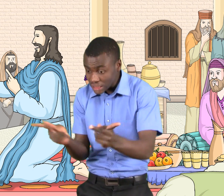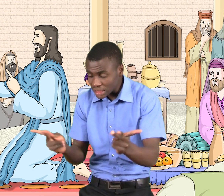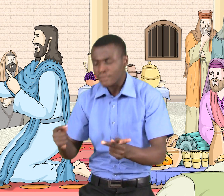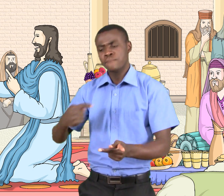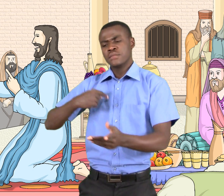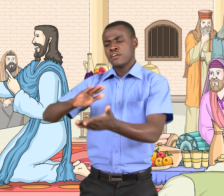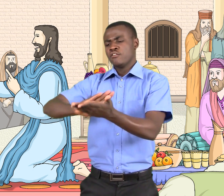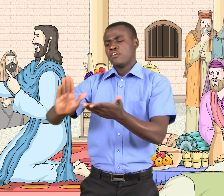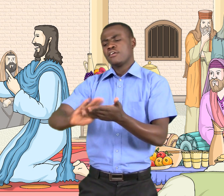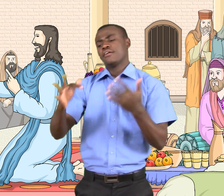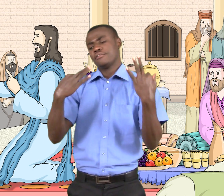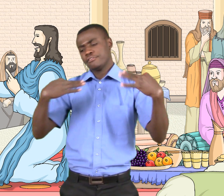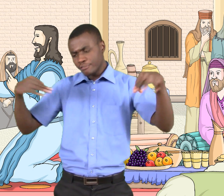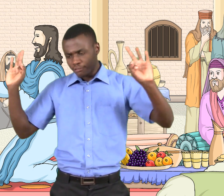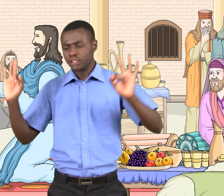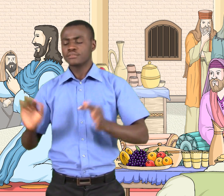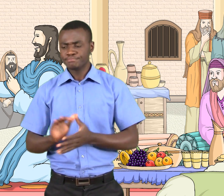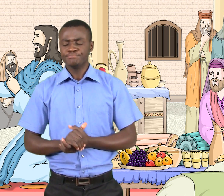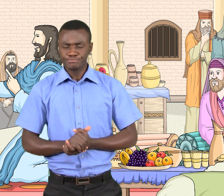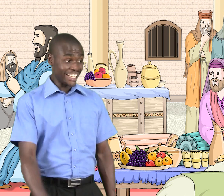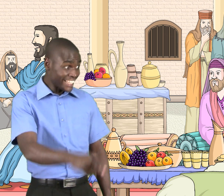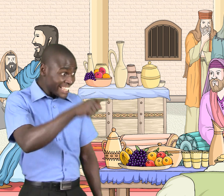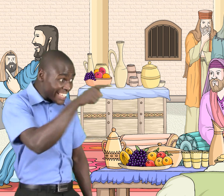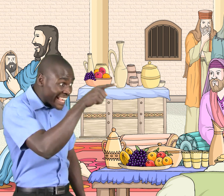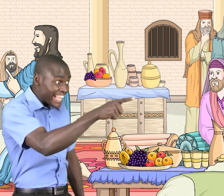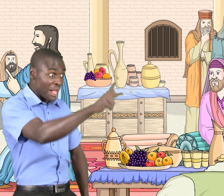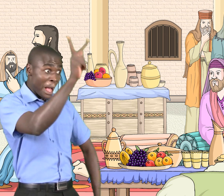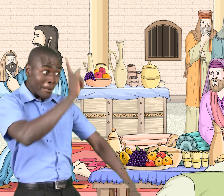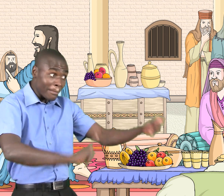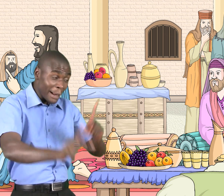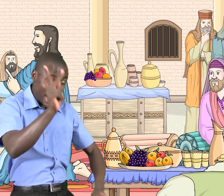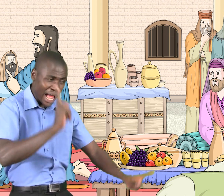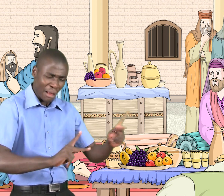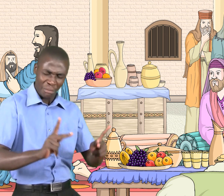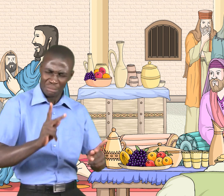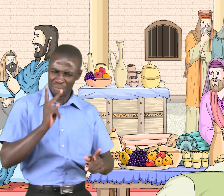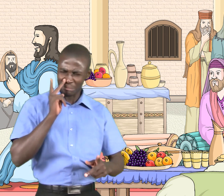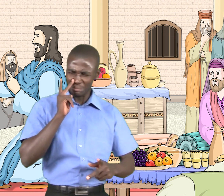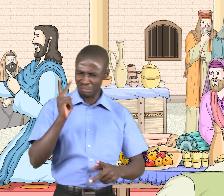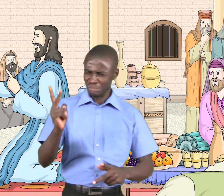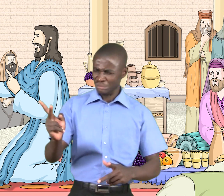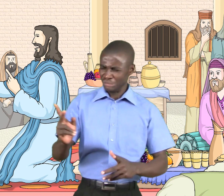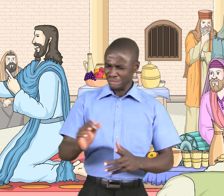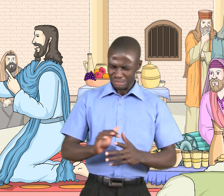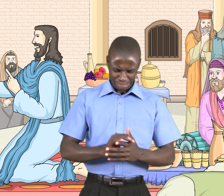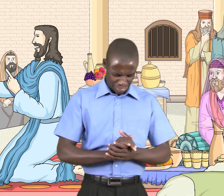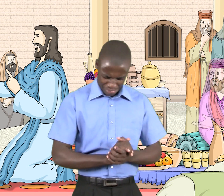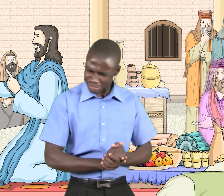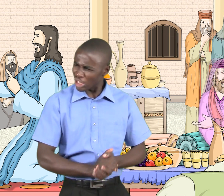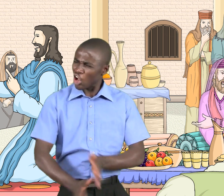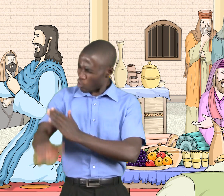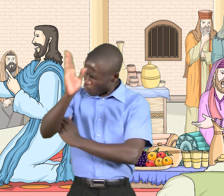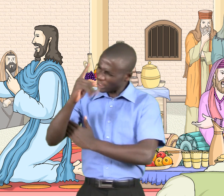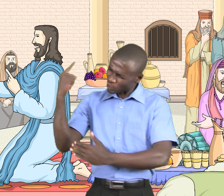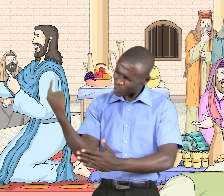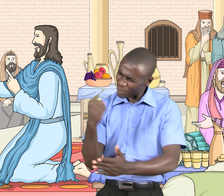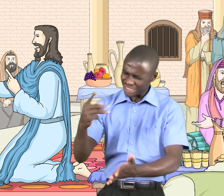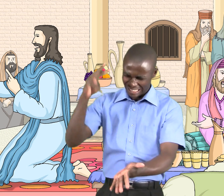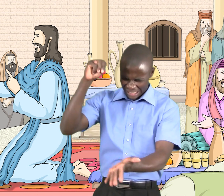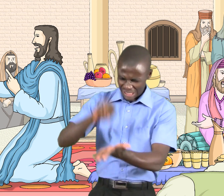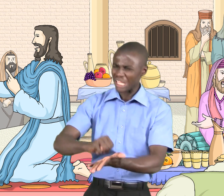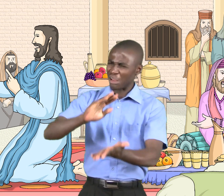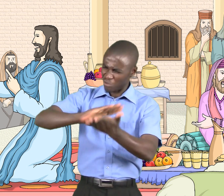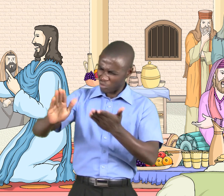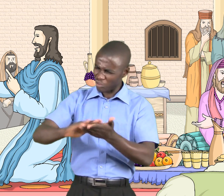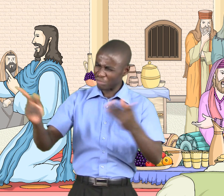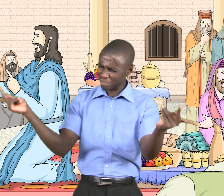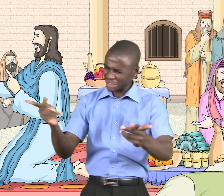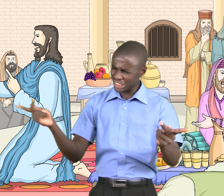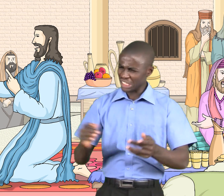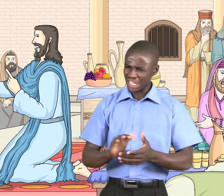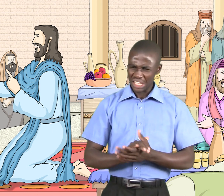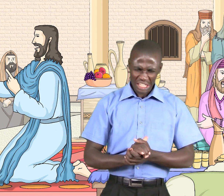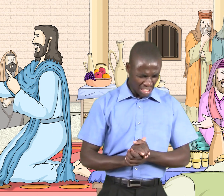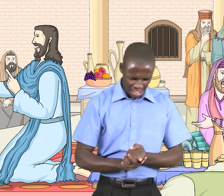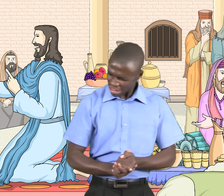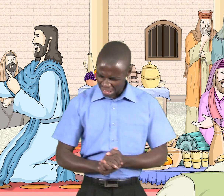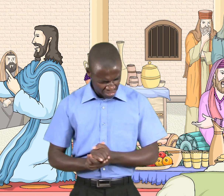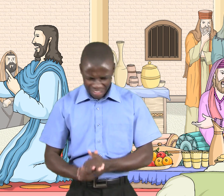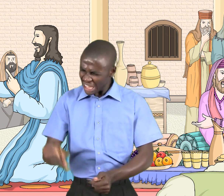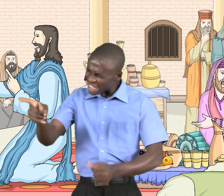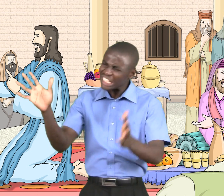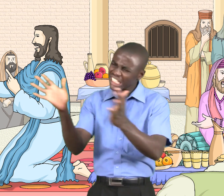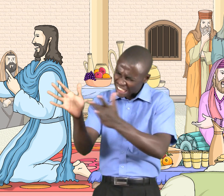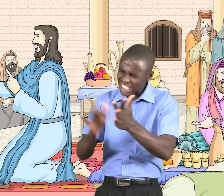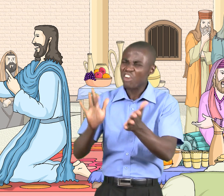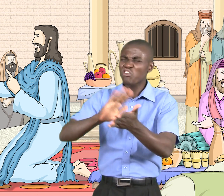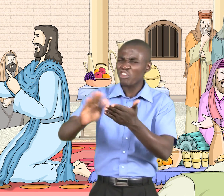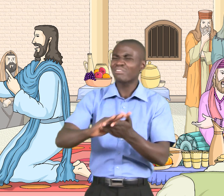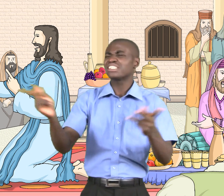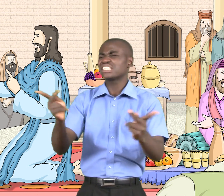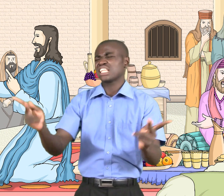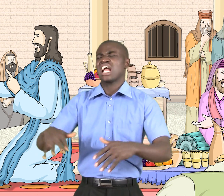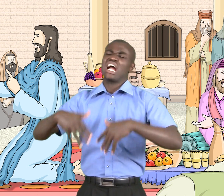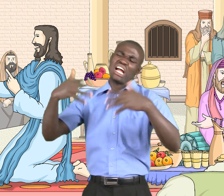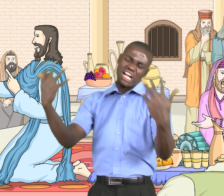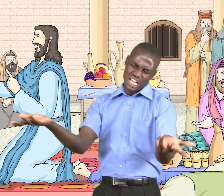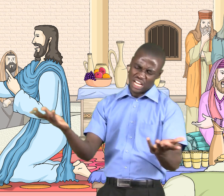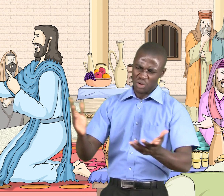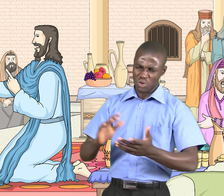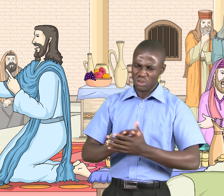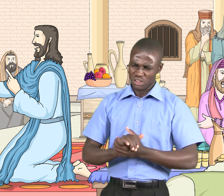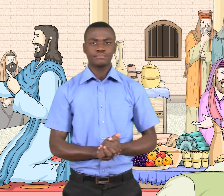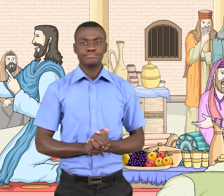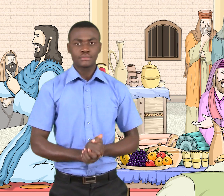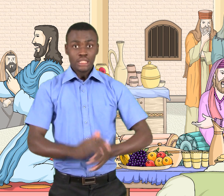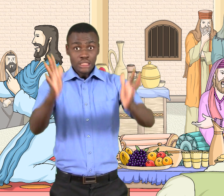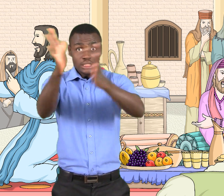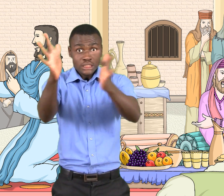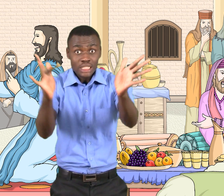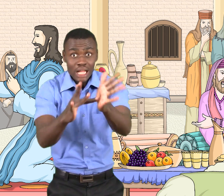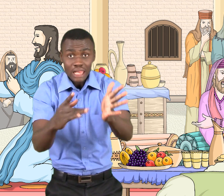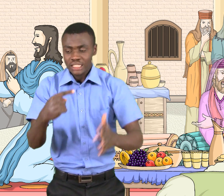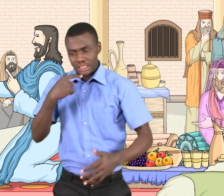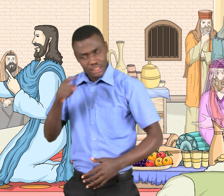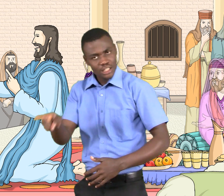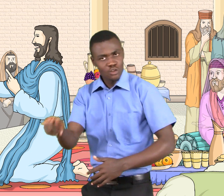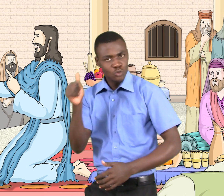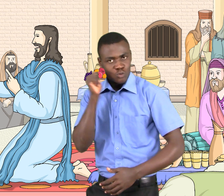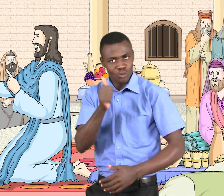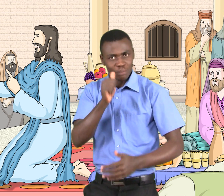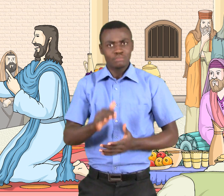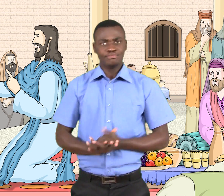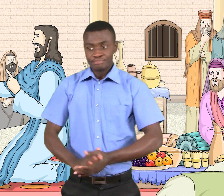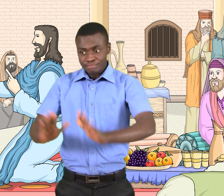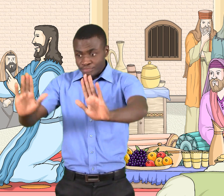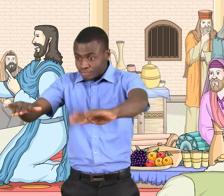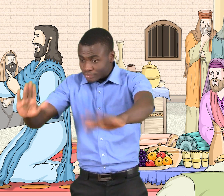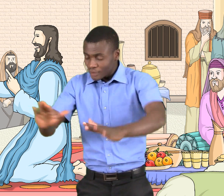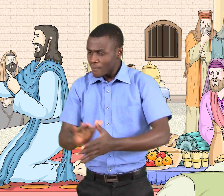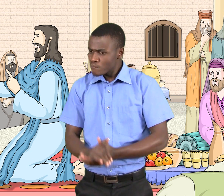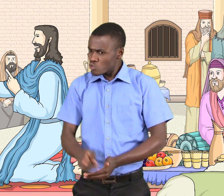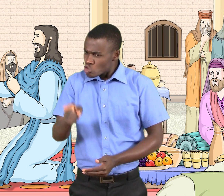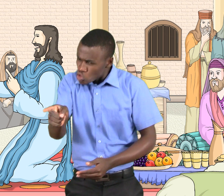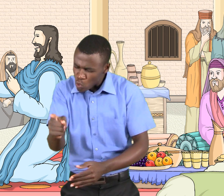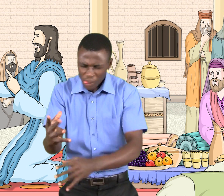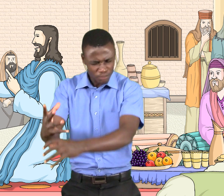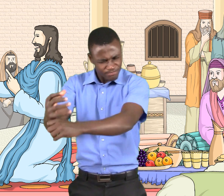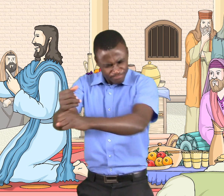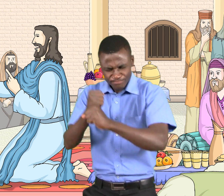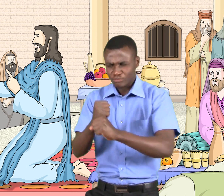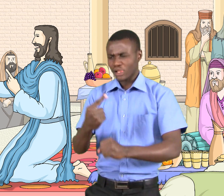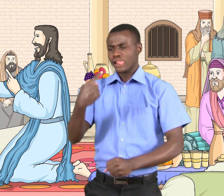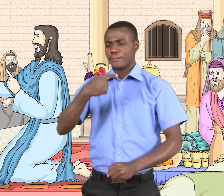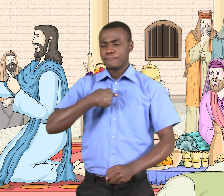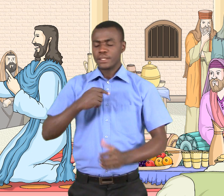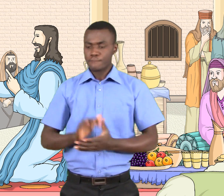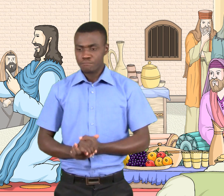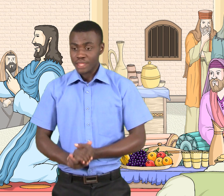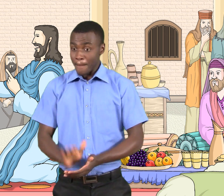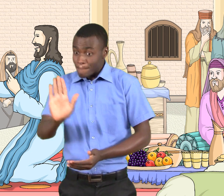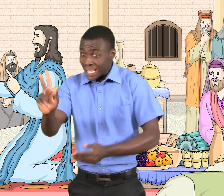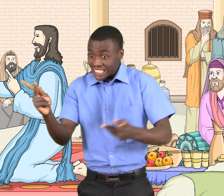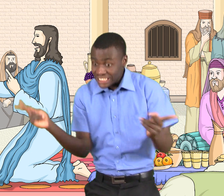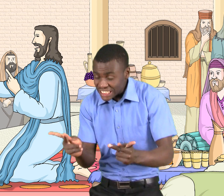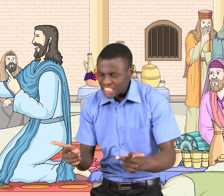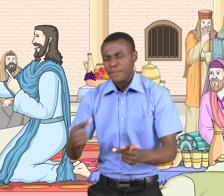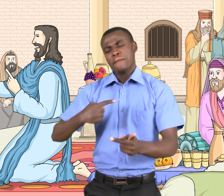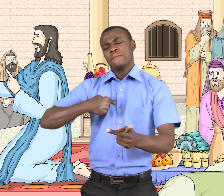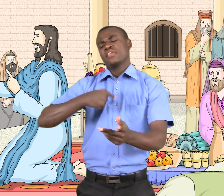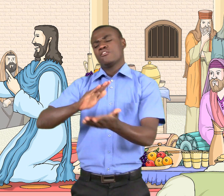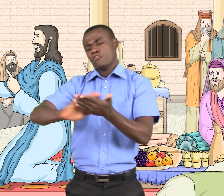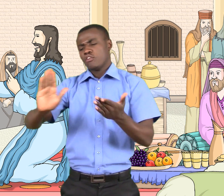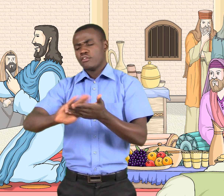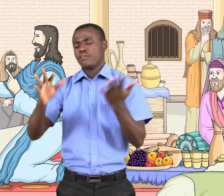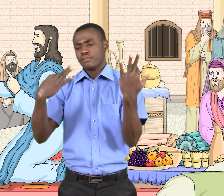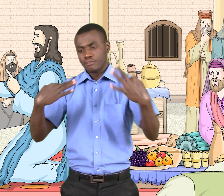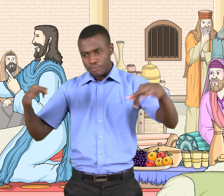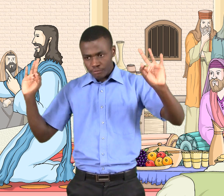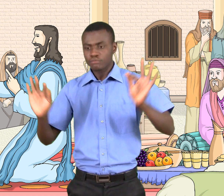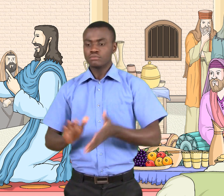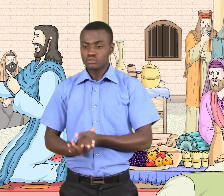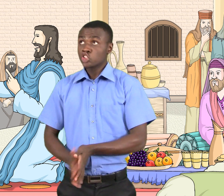But those at the table began to say to themselves, “Who is this who even forgives sins?”